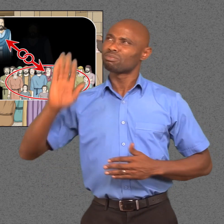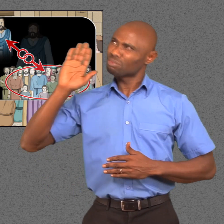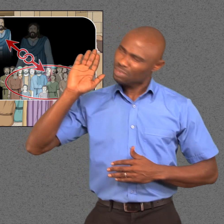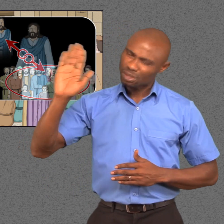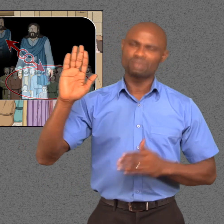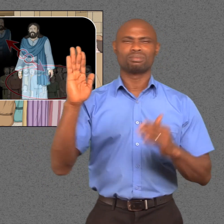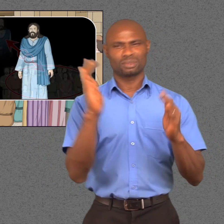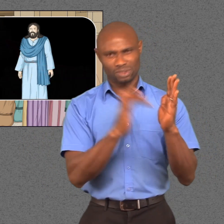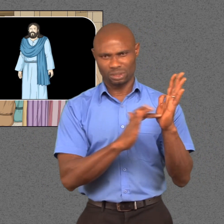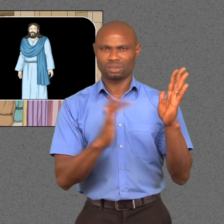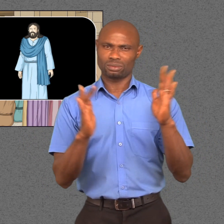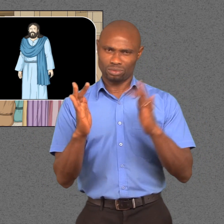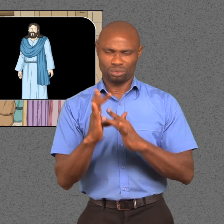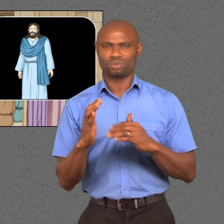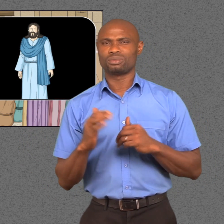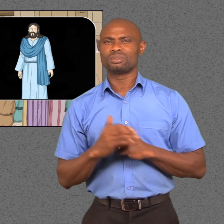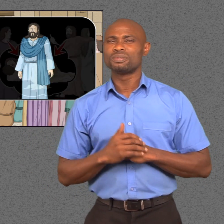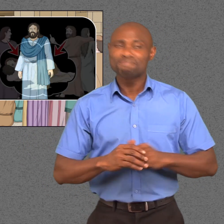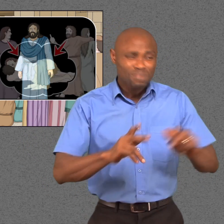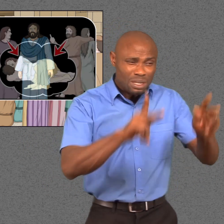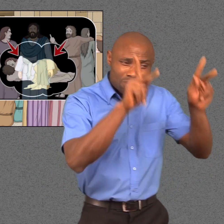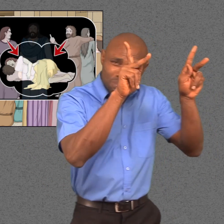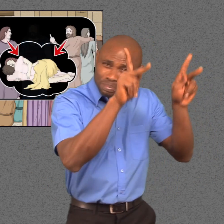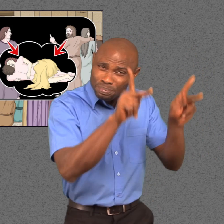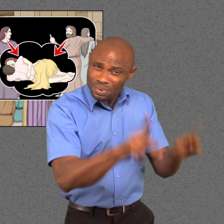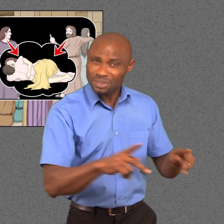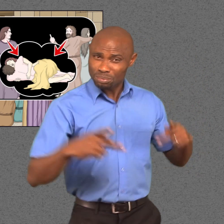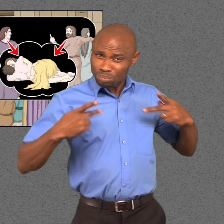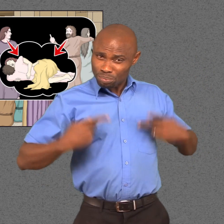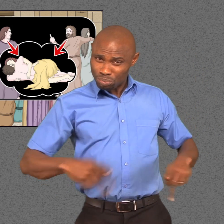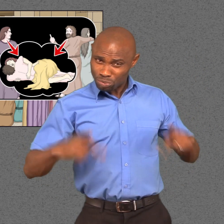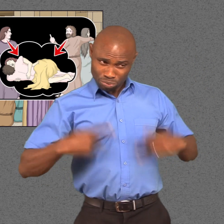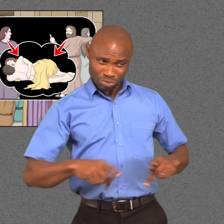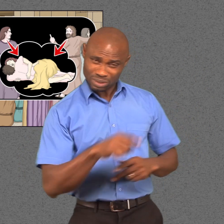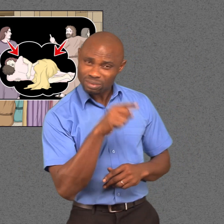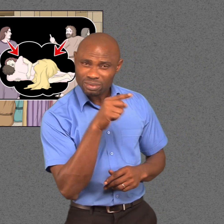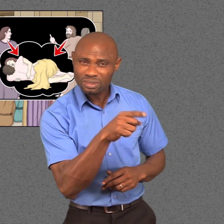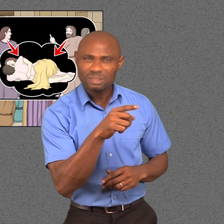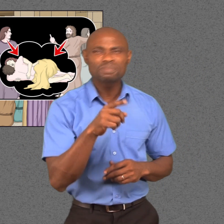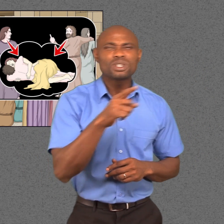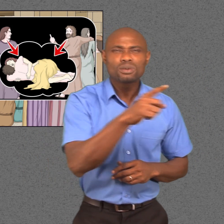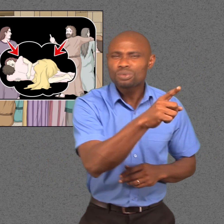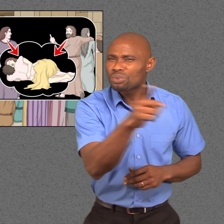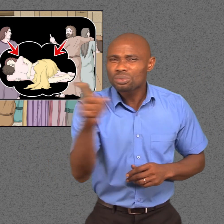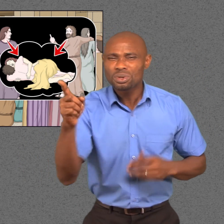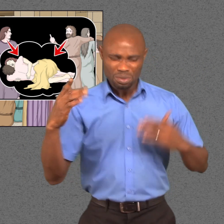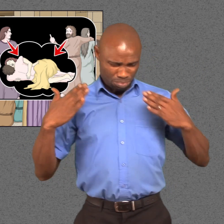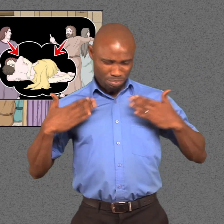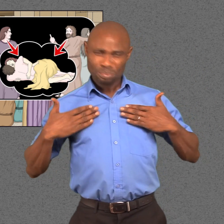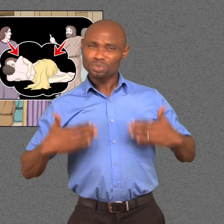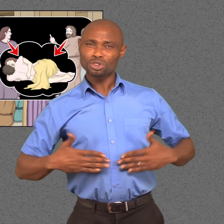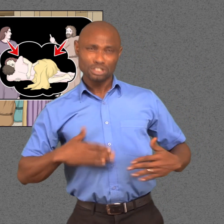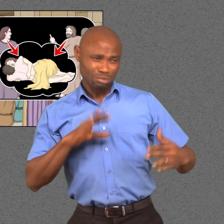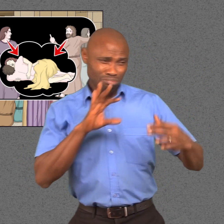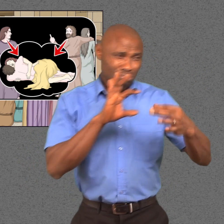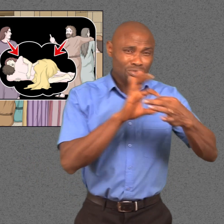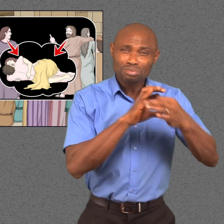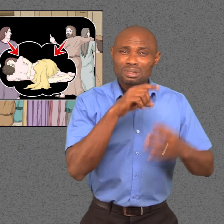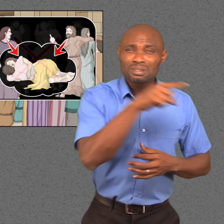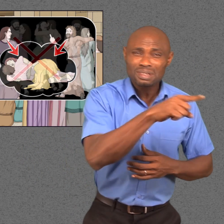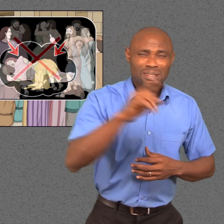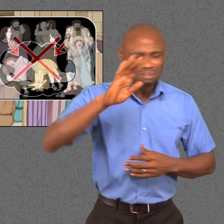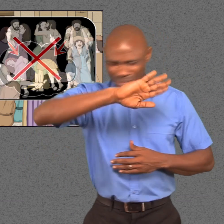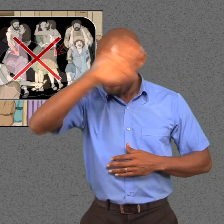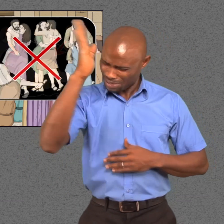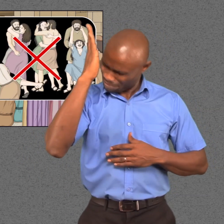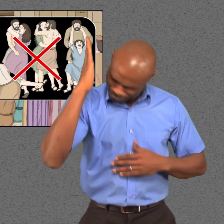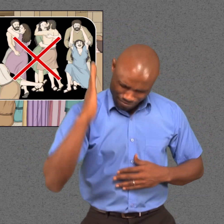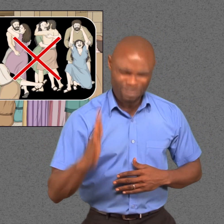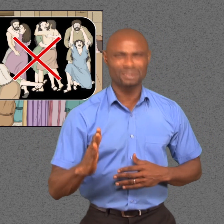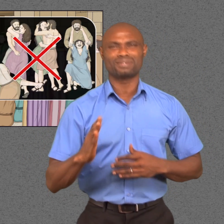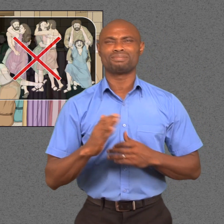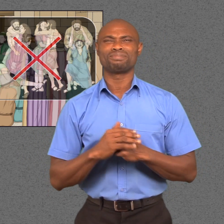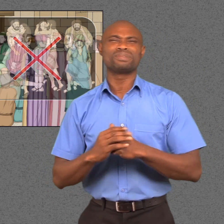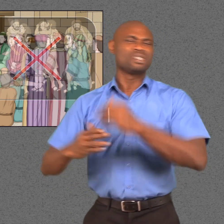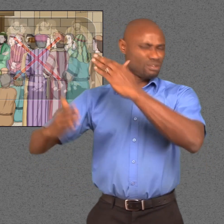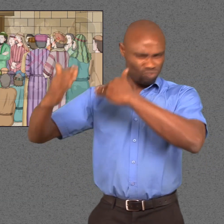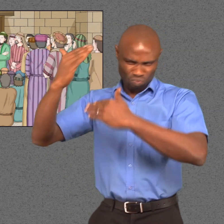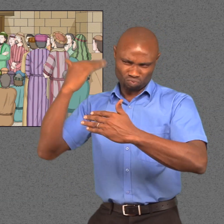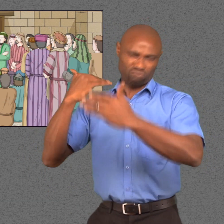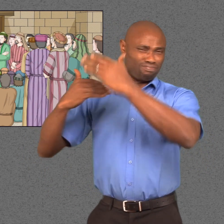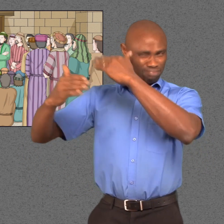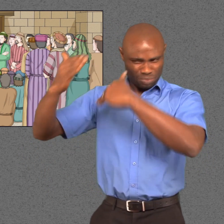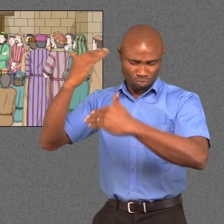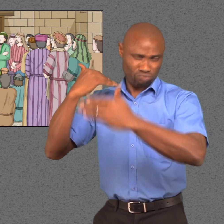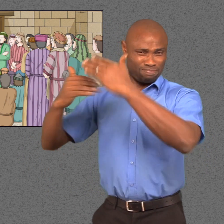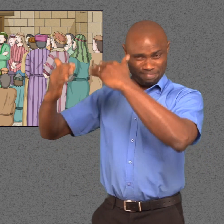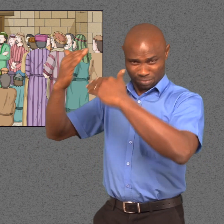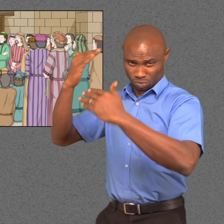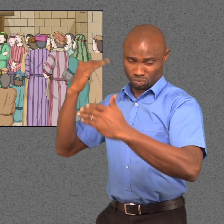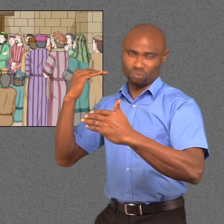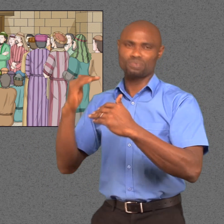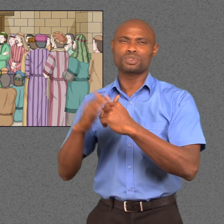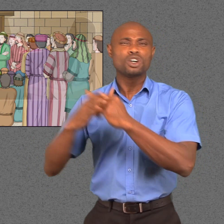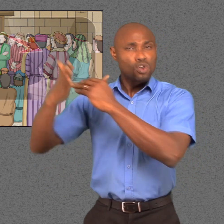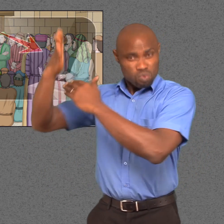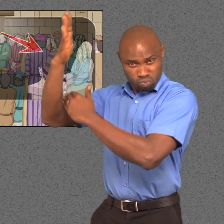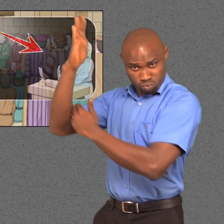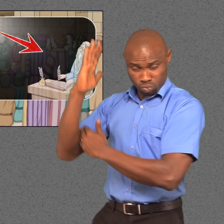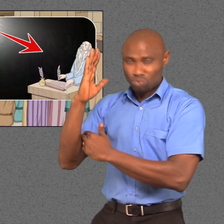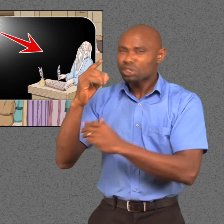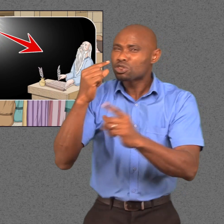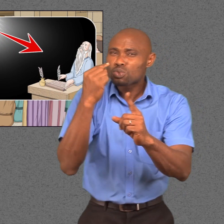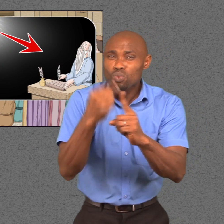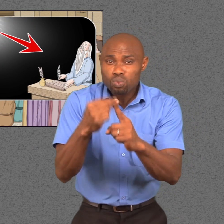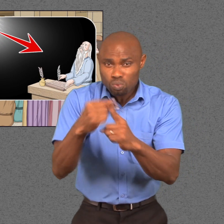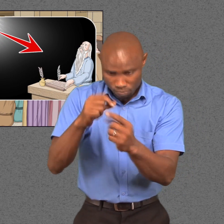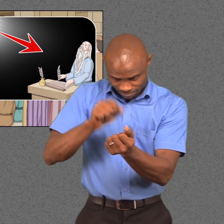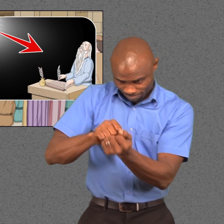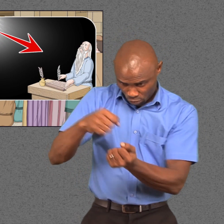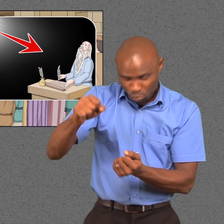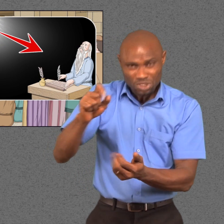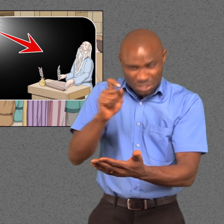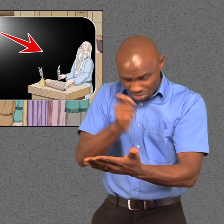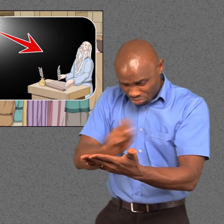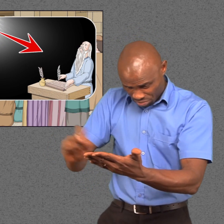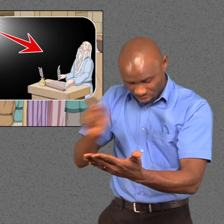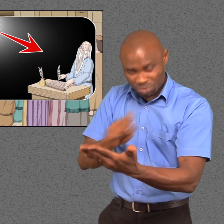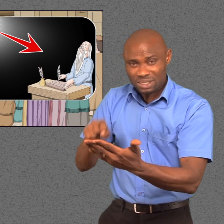Shall I then take the members of Christ and unite them with a prostitute? Never! Or don’t you know that he who unites himself with a prostitute is one with her in body?